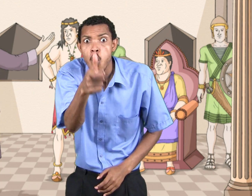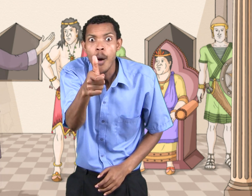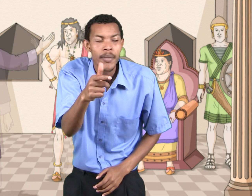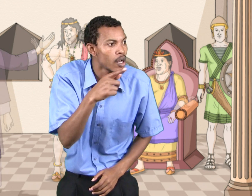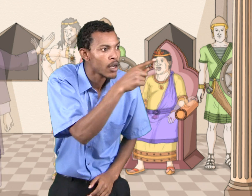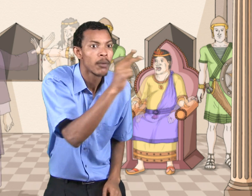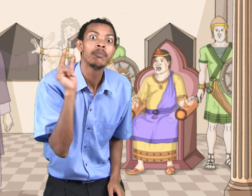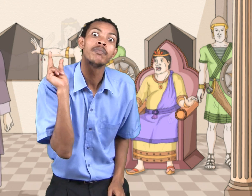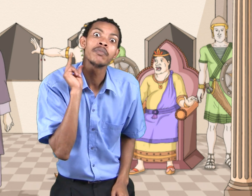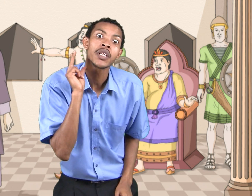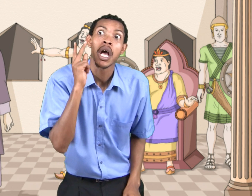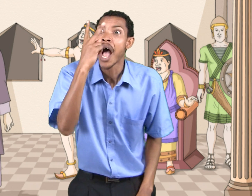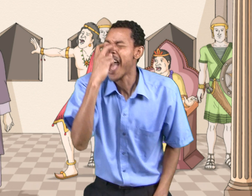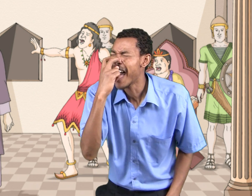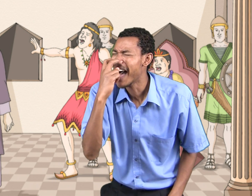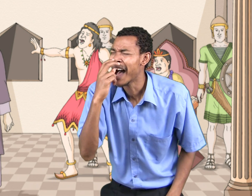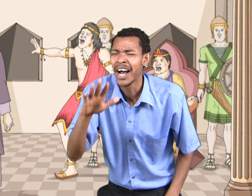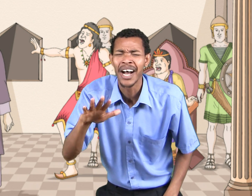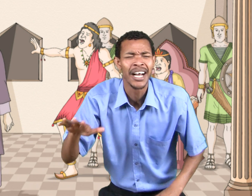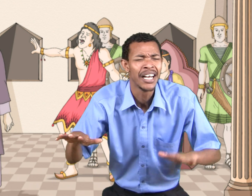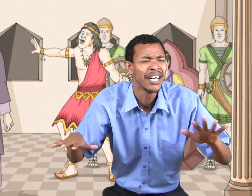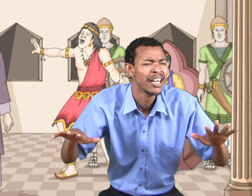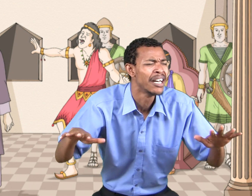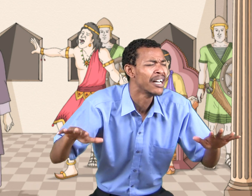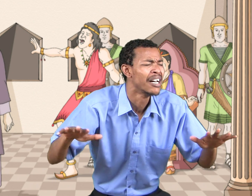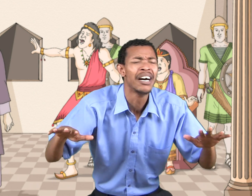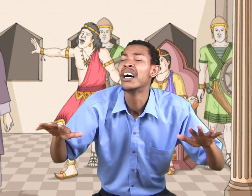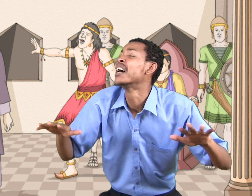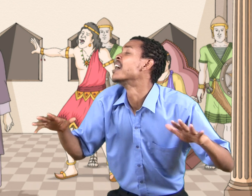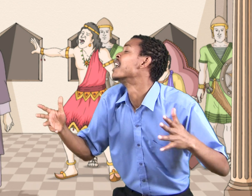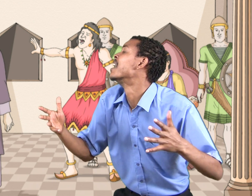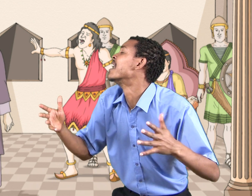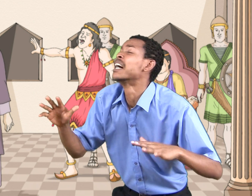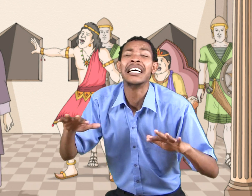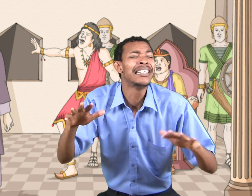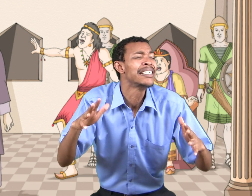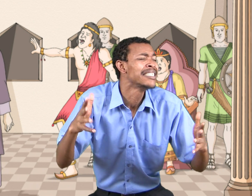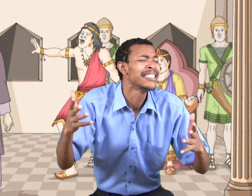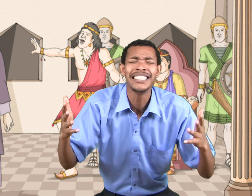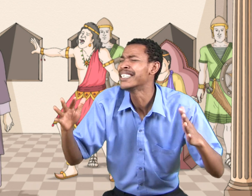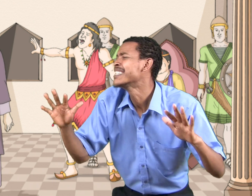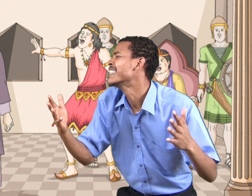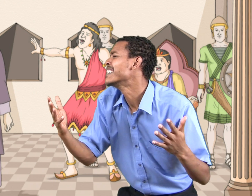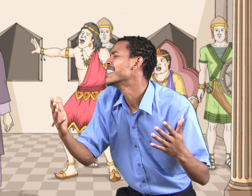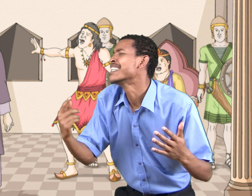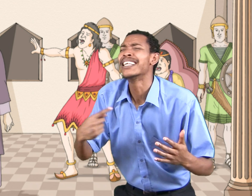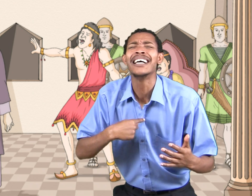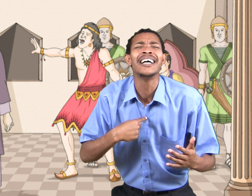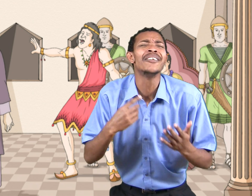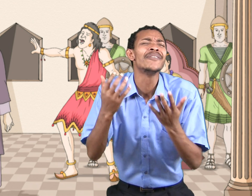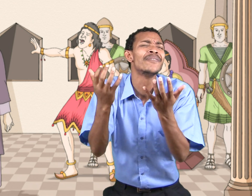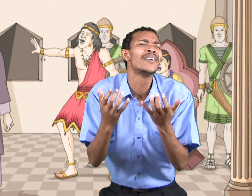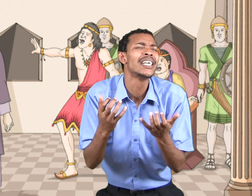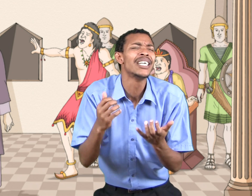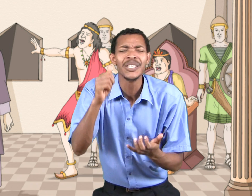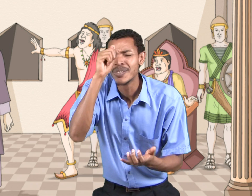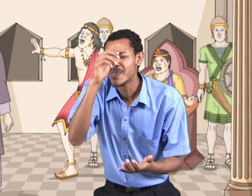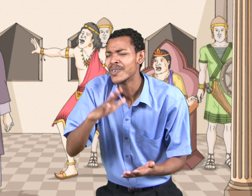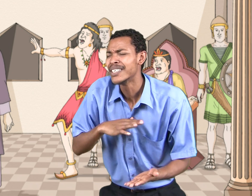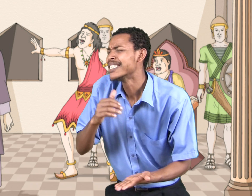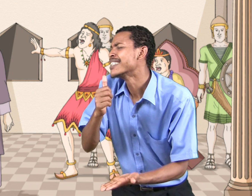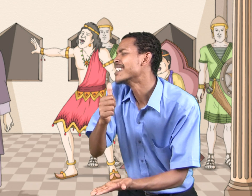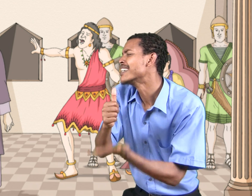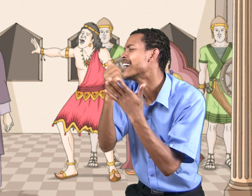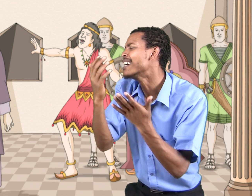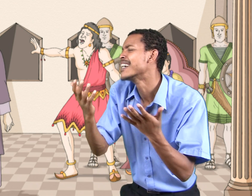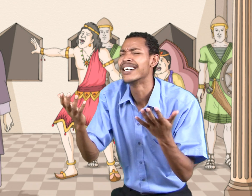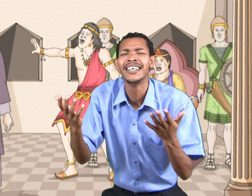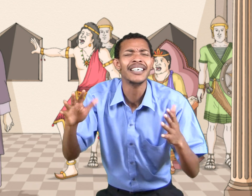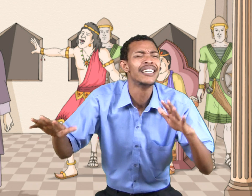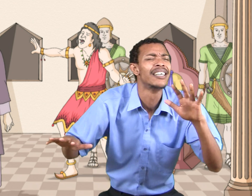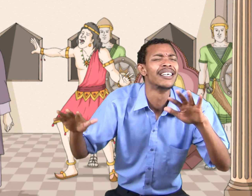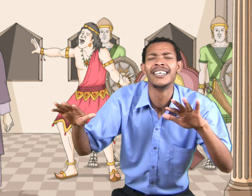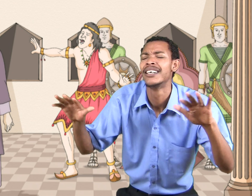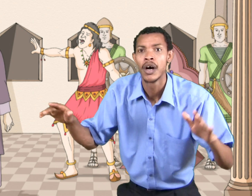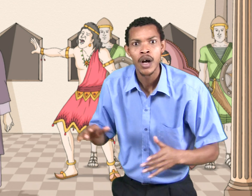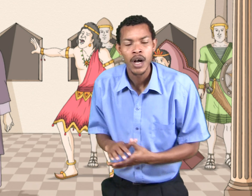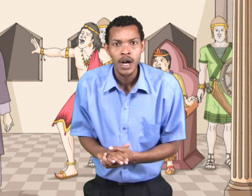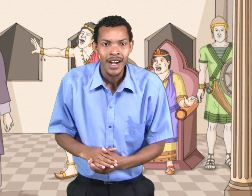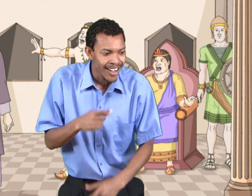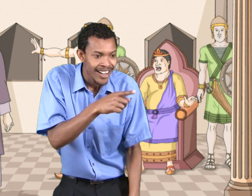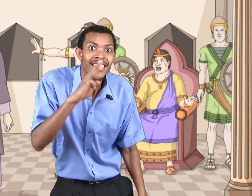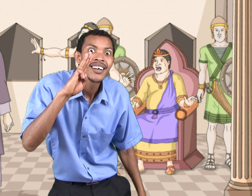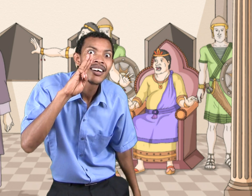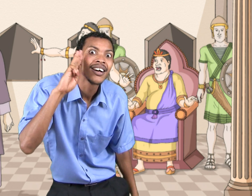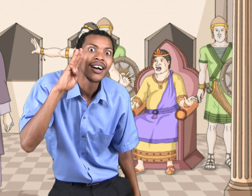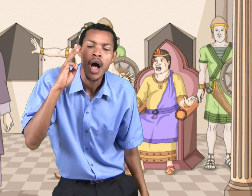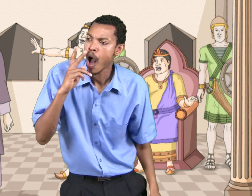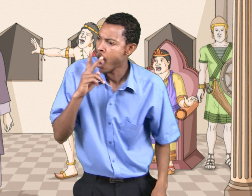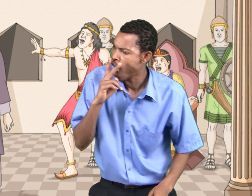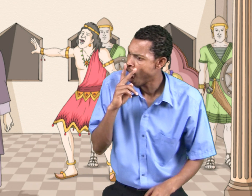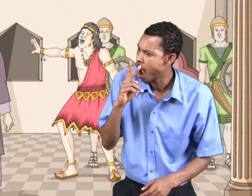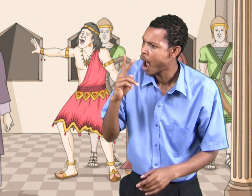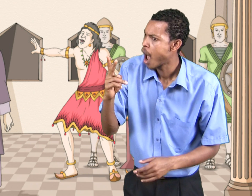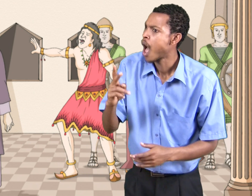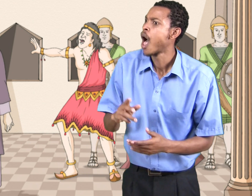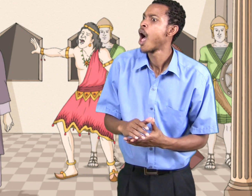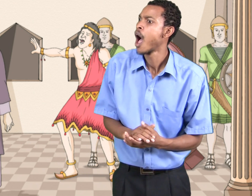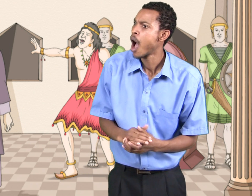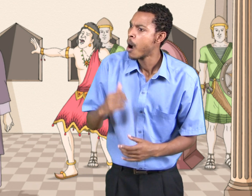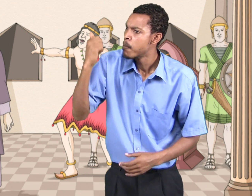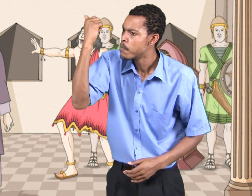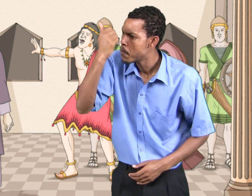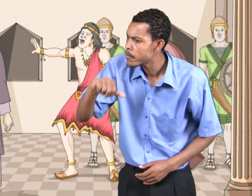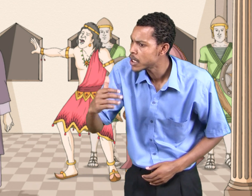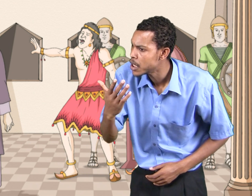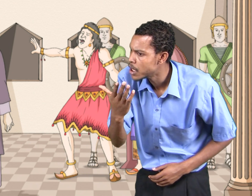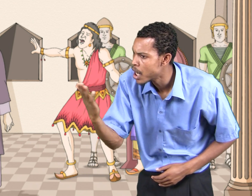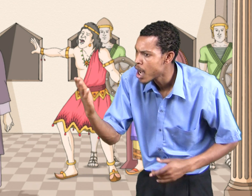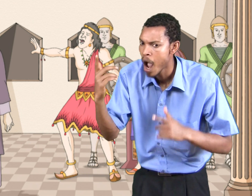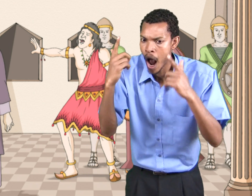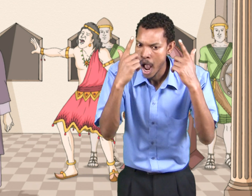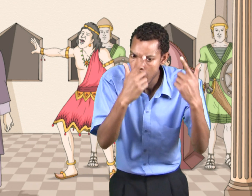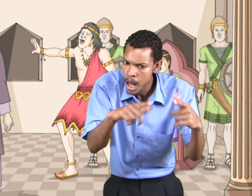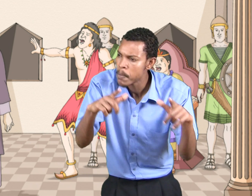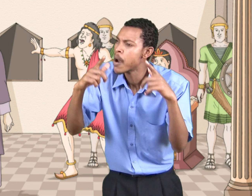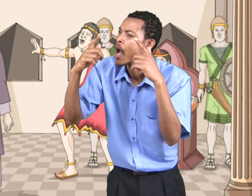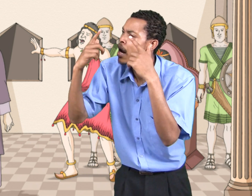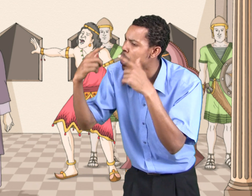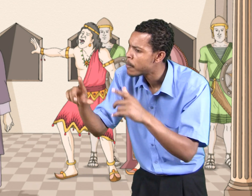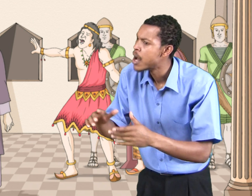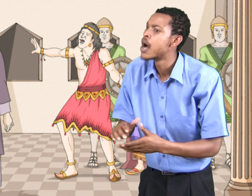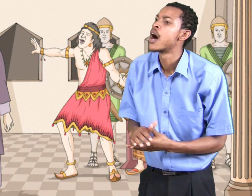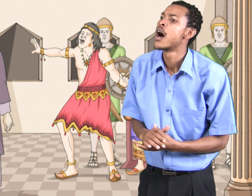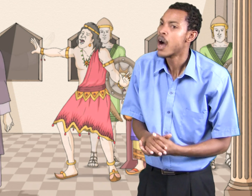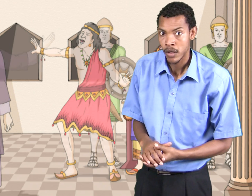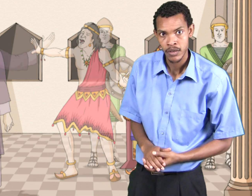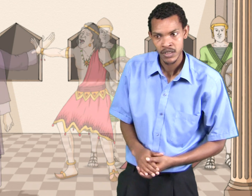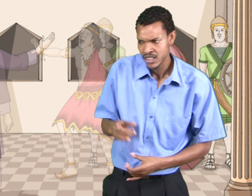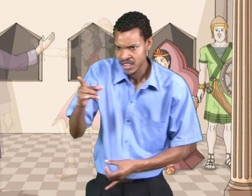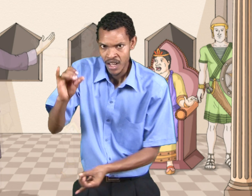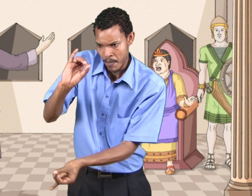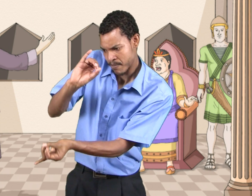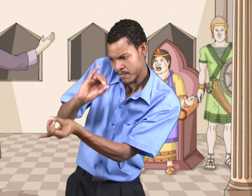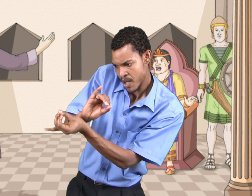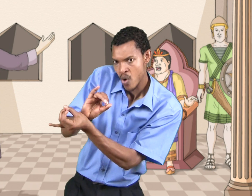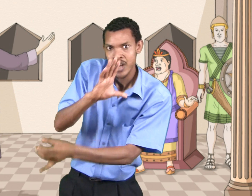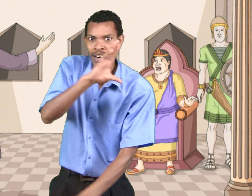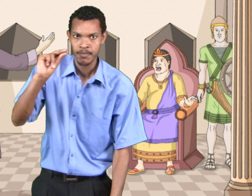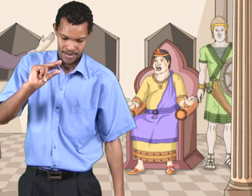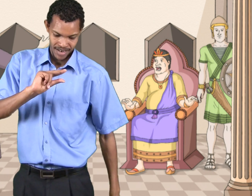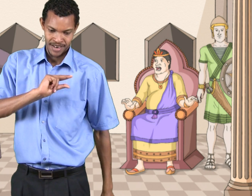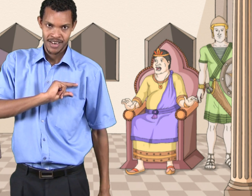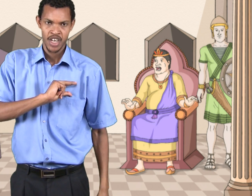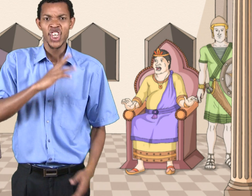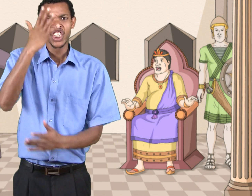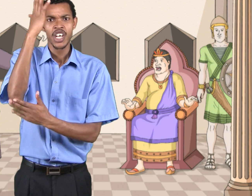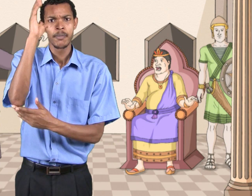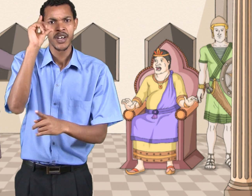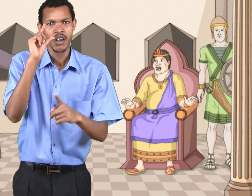Immediately mist and darkness came over him, and he groped about, seeking someone to lead him by the hand.